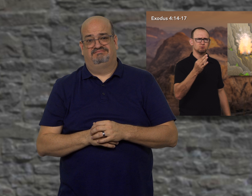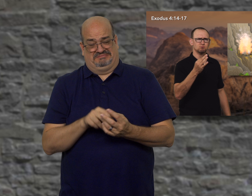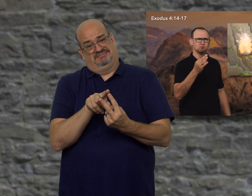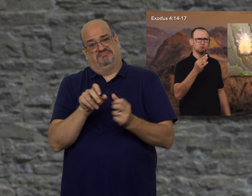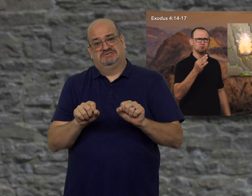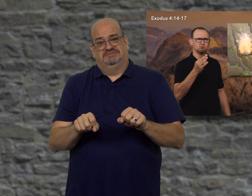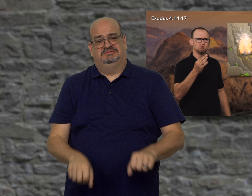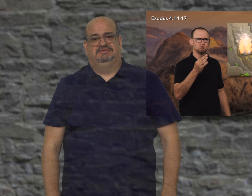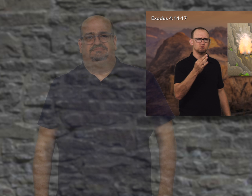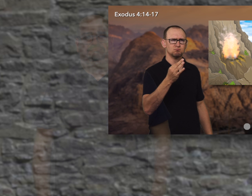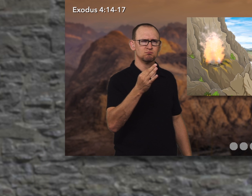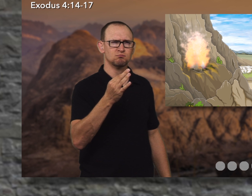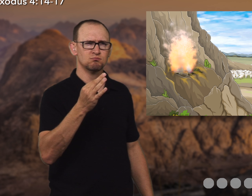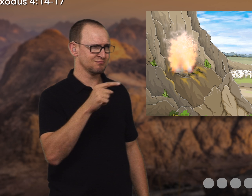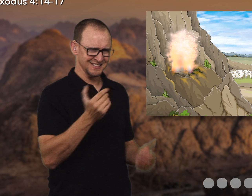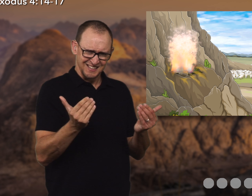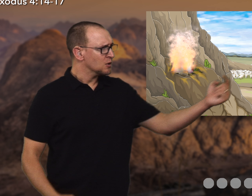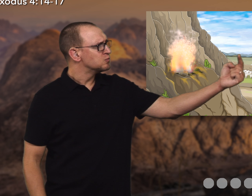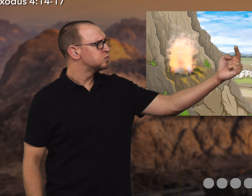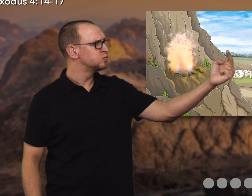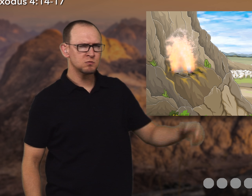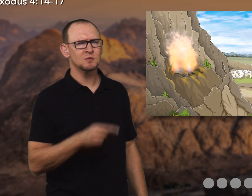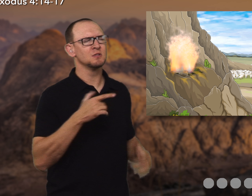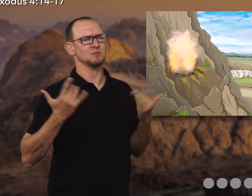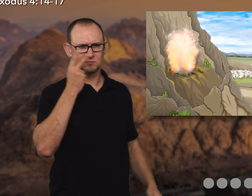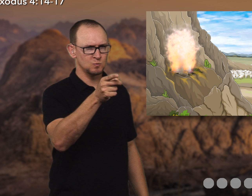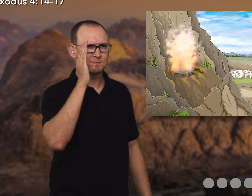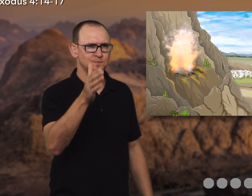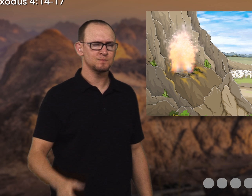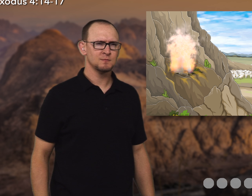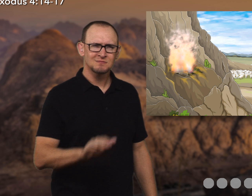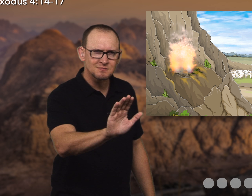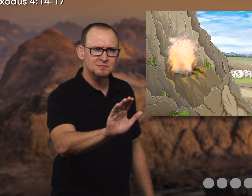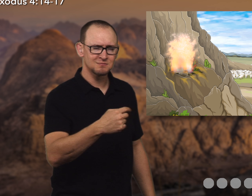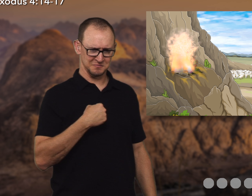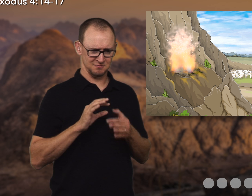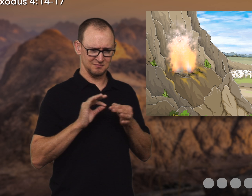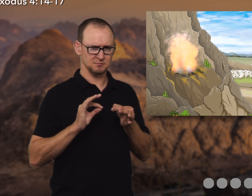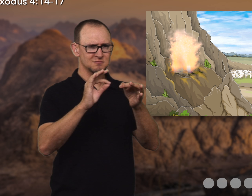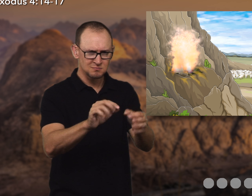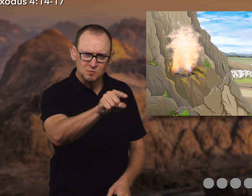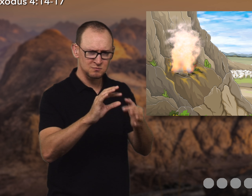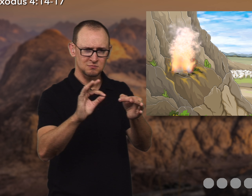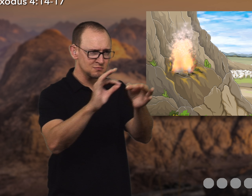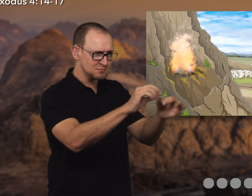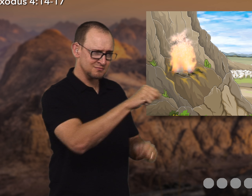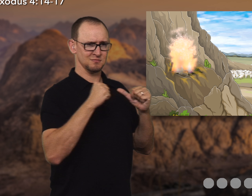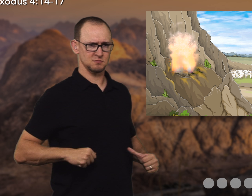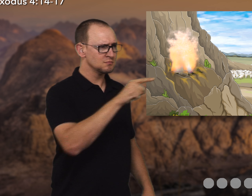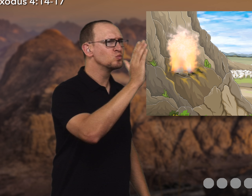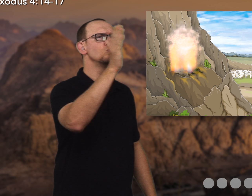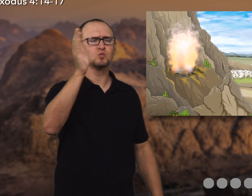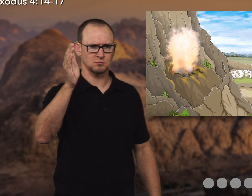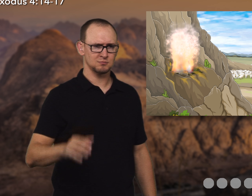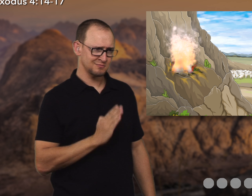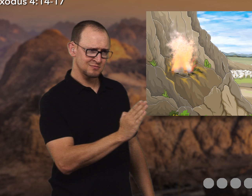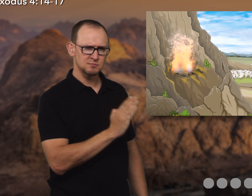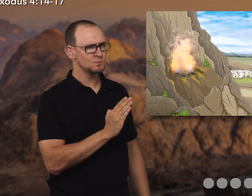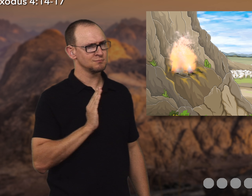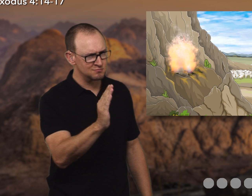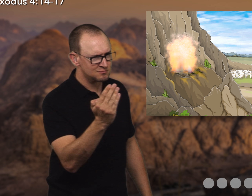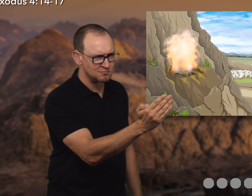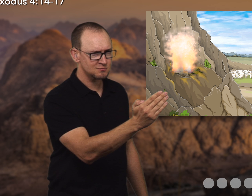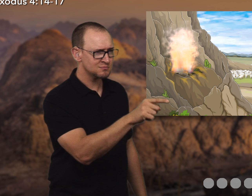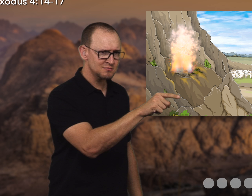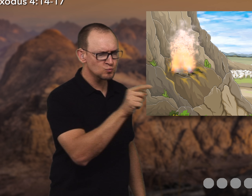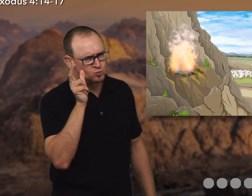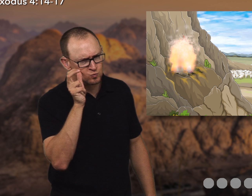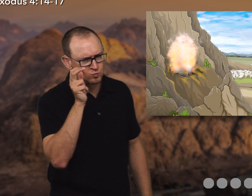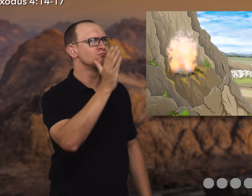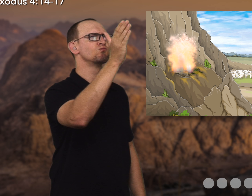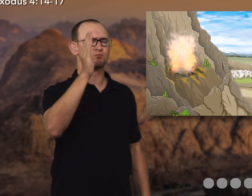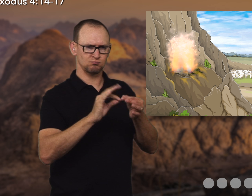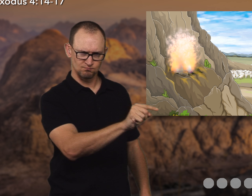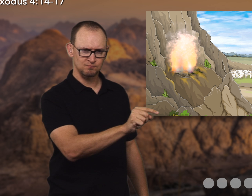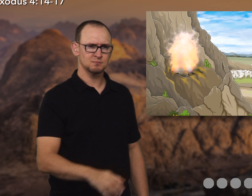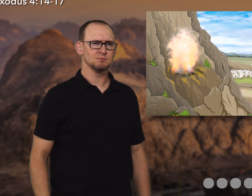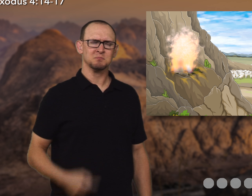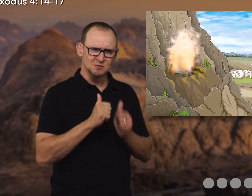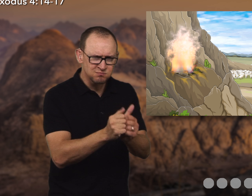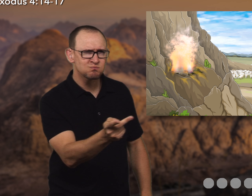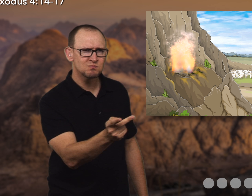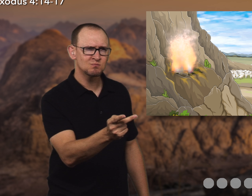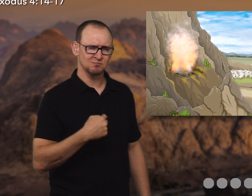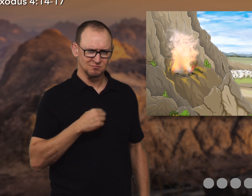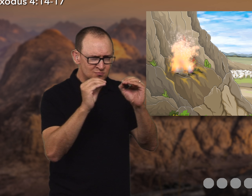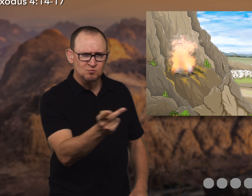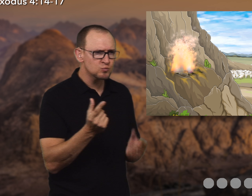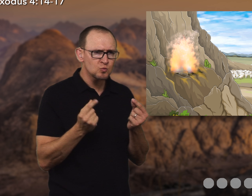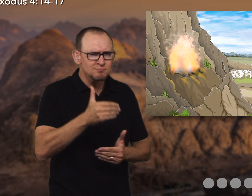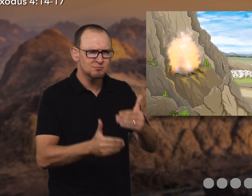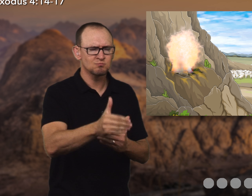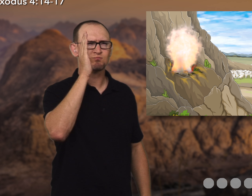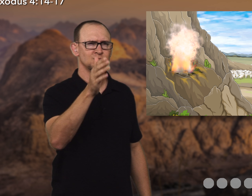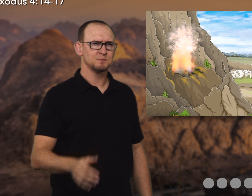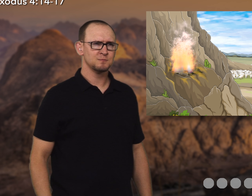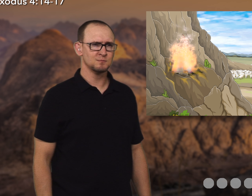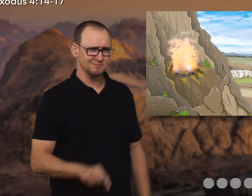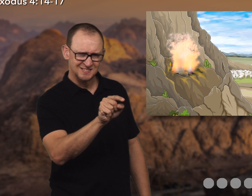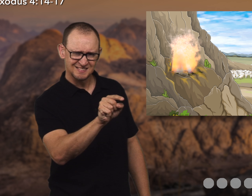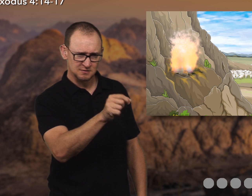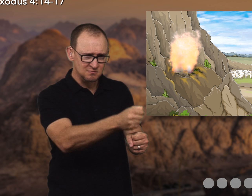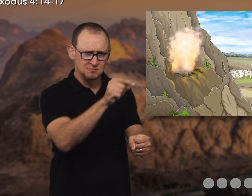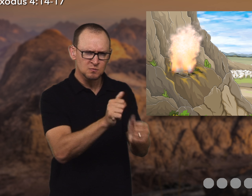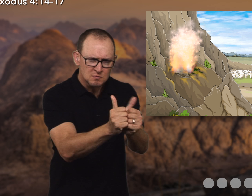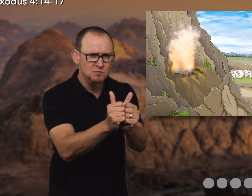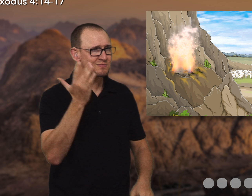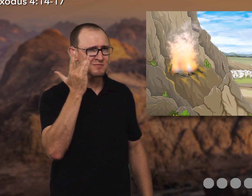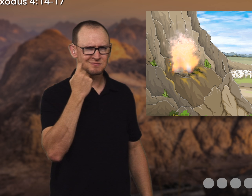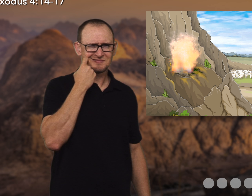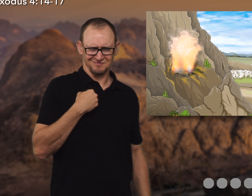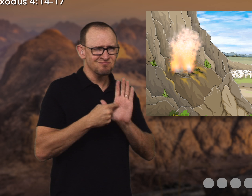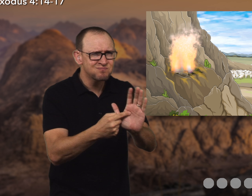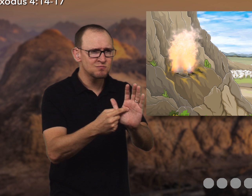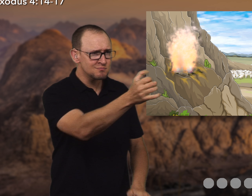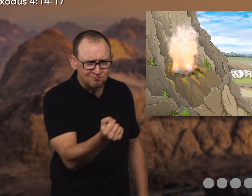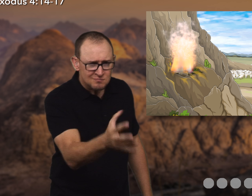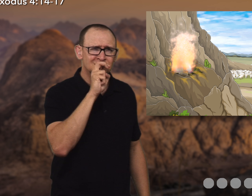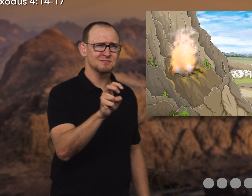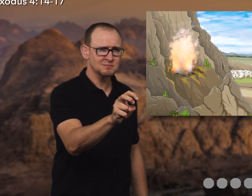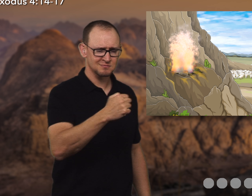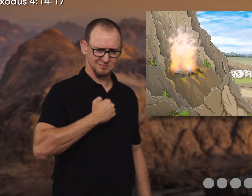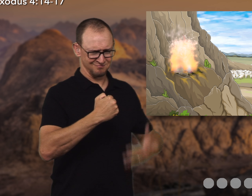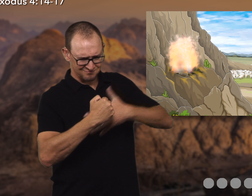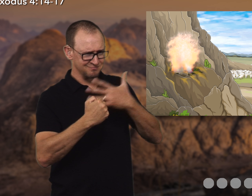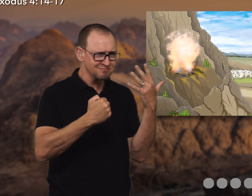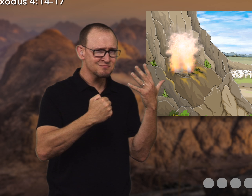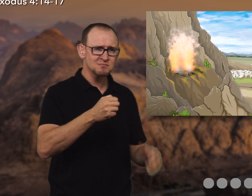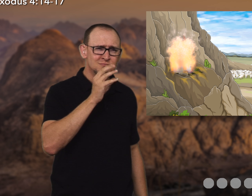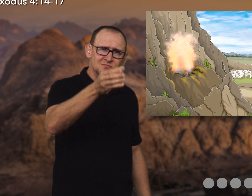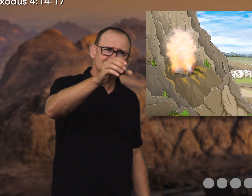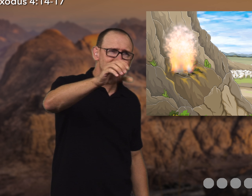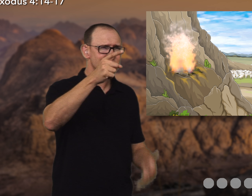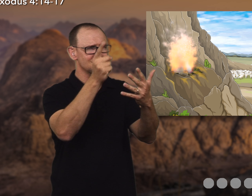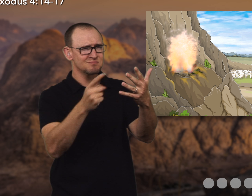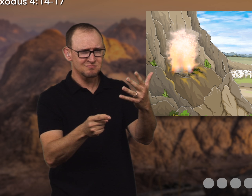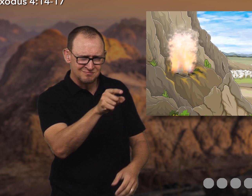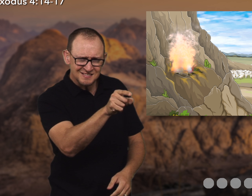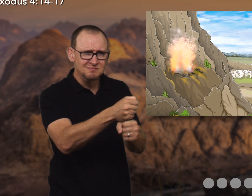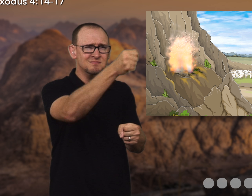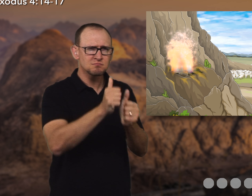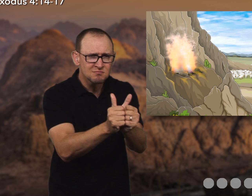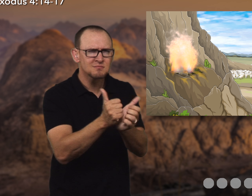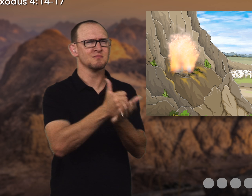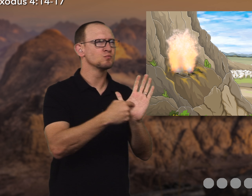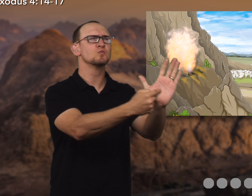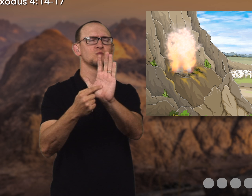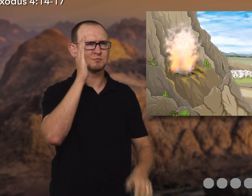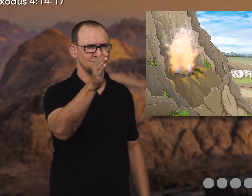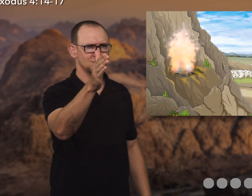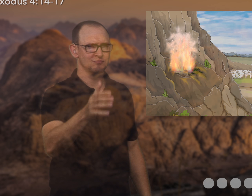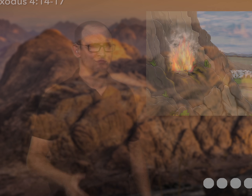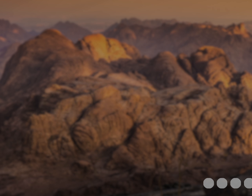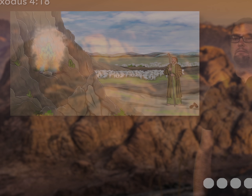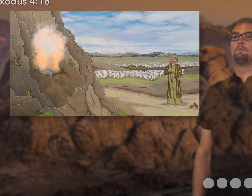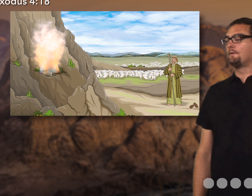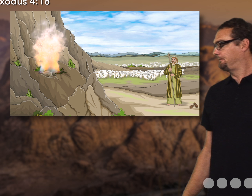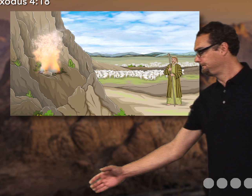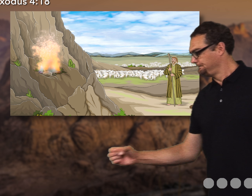He will speak to the people for you. He will be your spokesman, and it will be as if you were God to him. But take this staff in your hand so you can perform signs with it.”